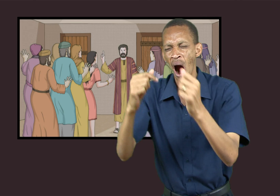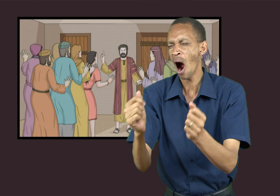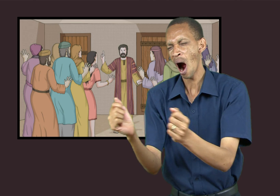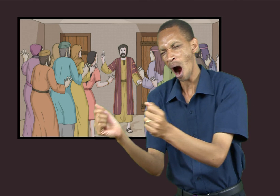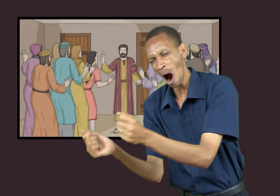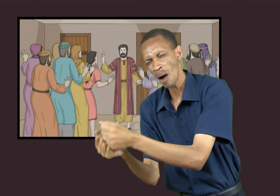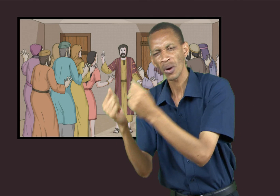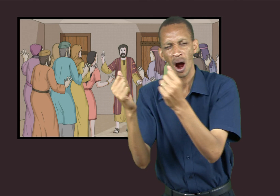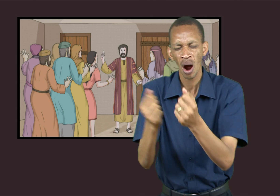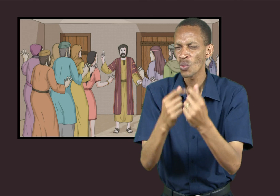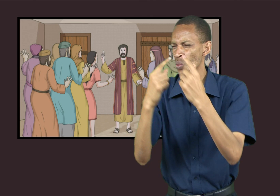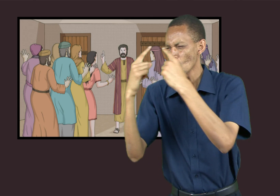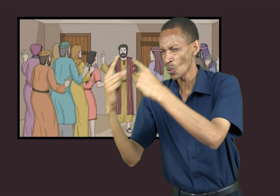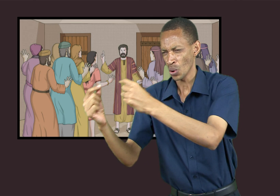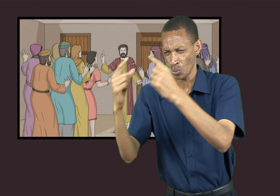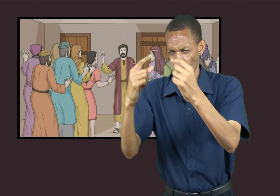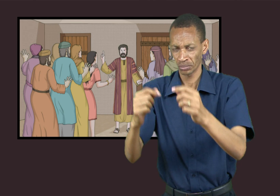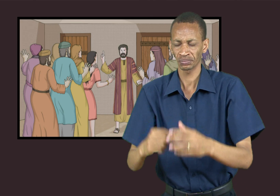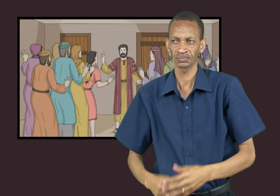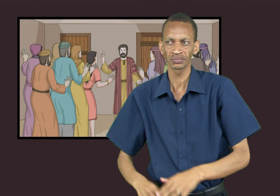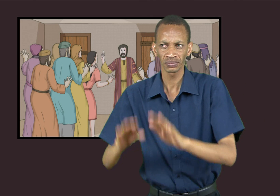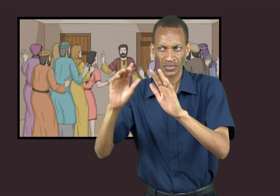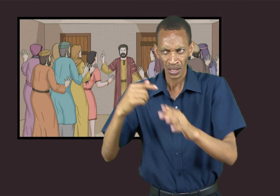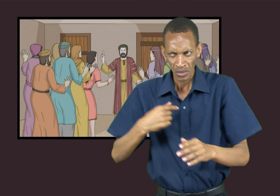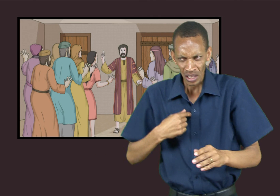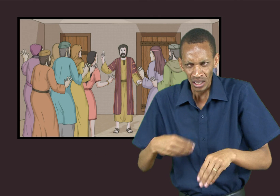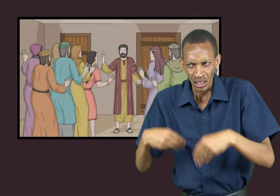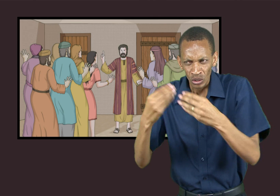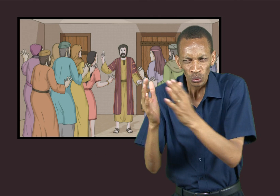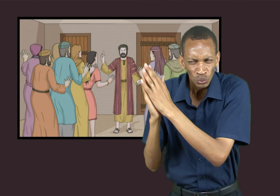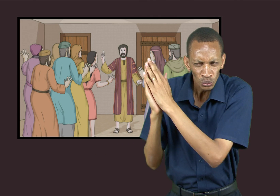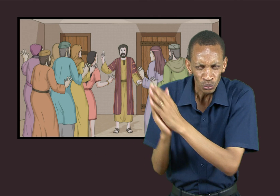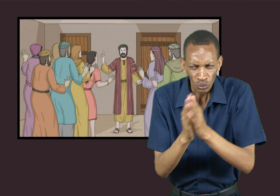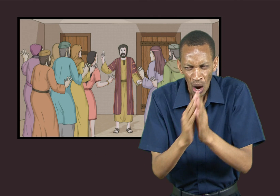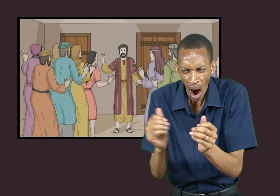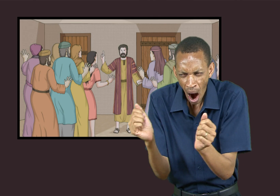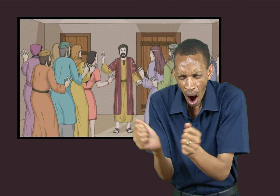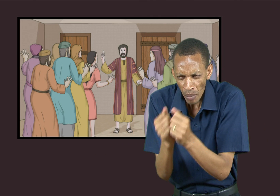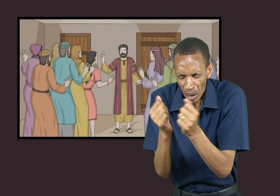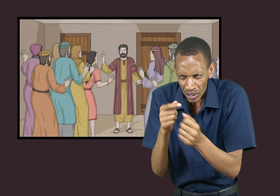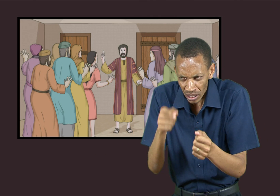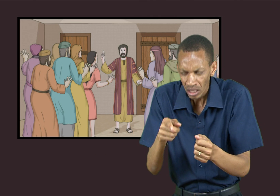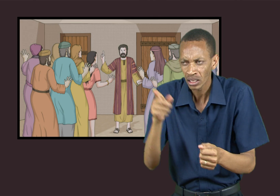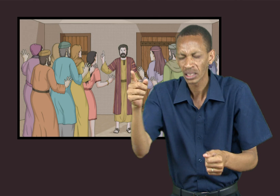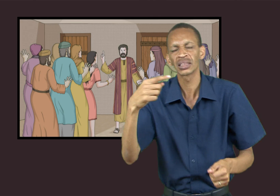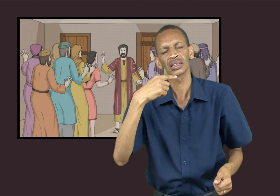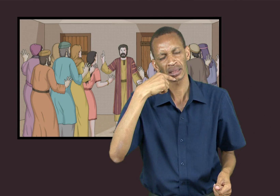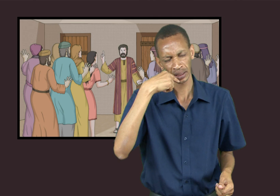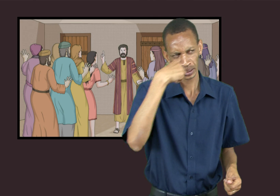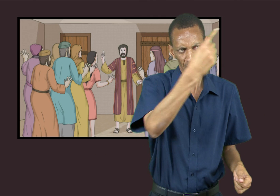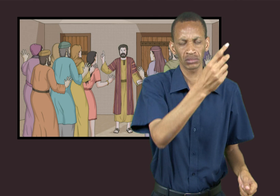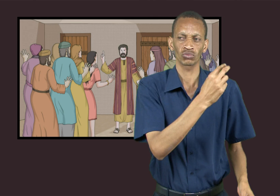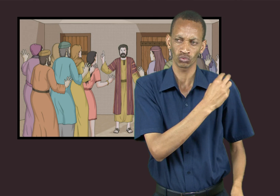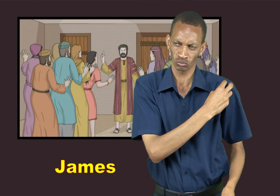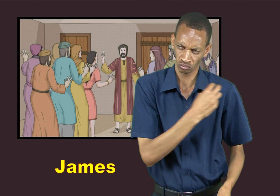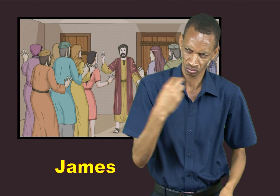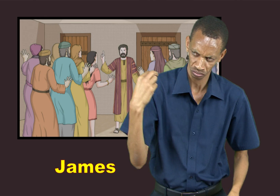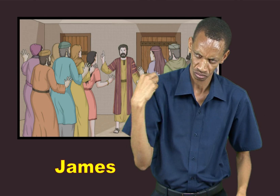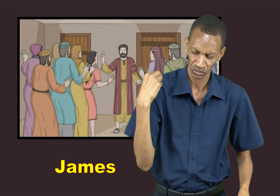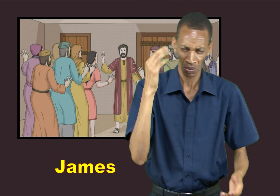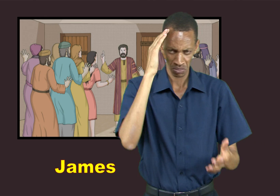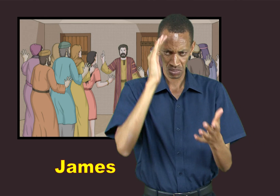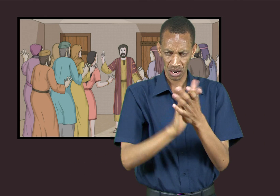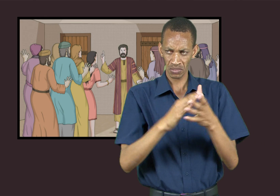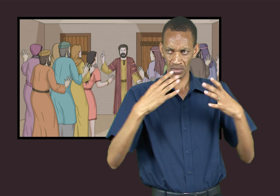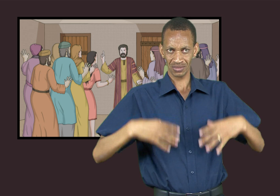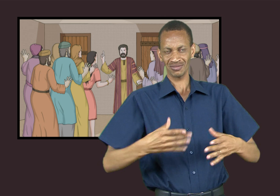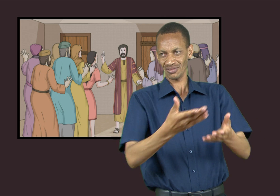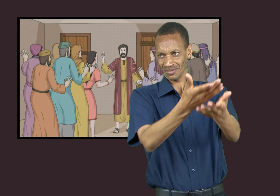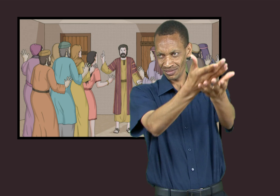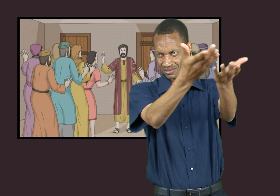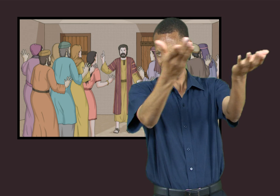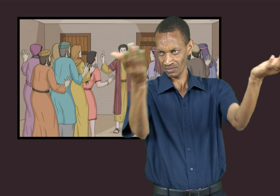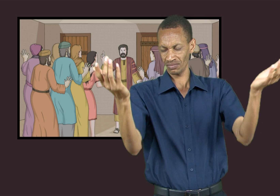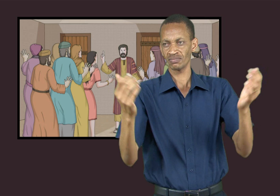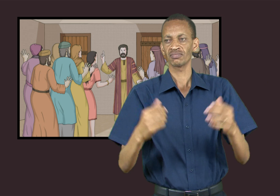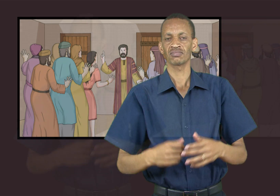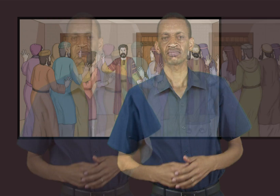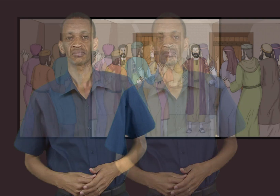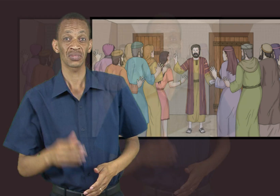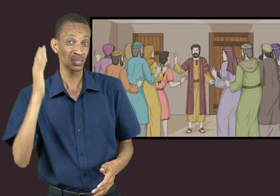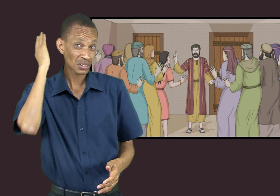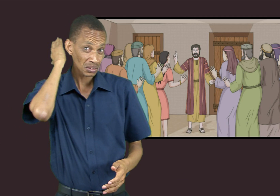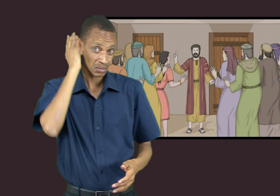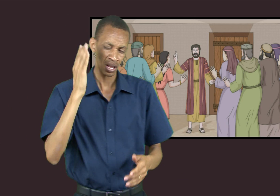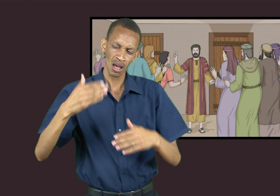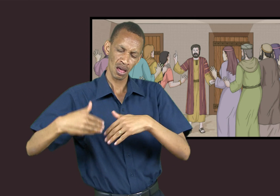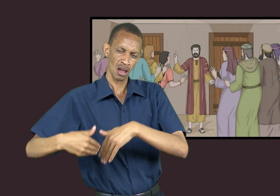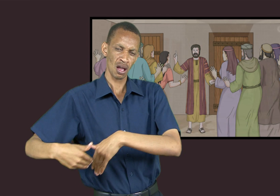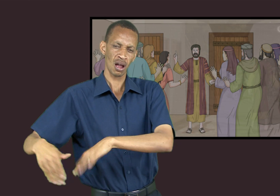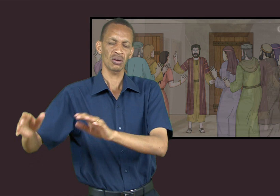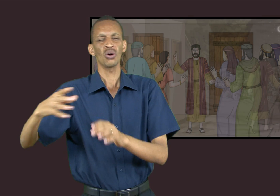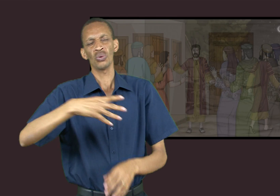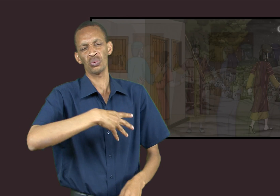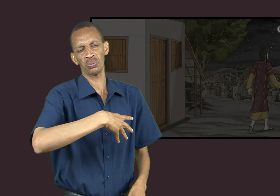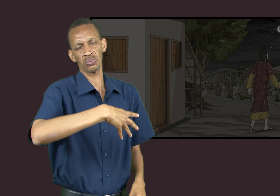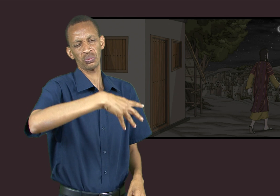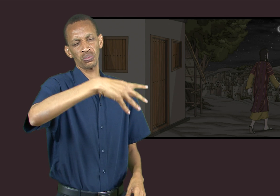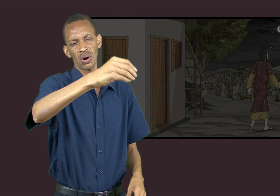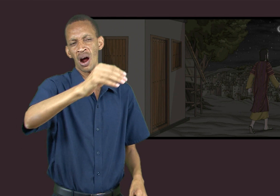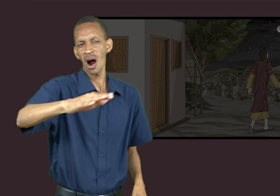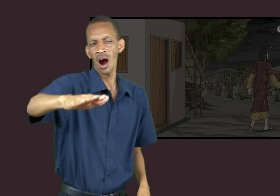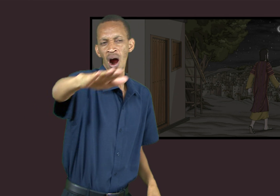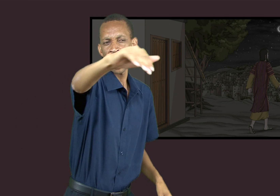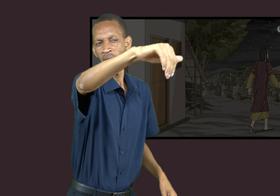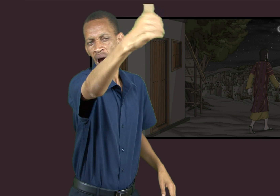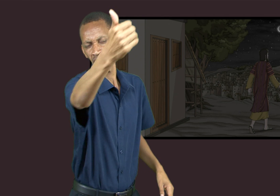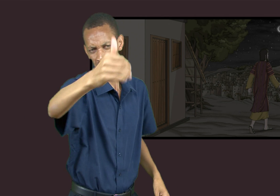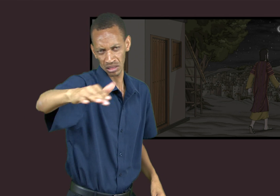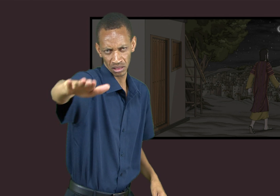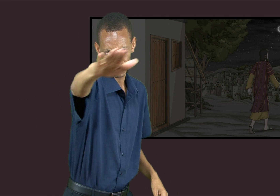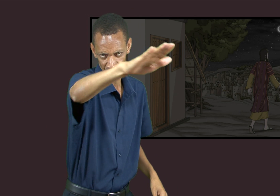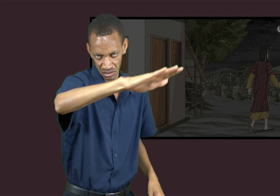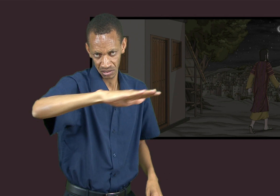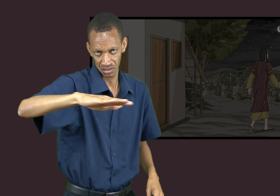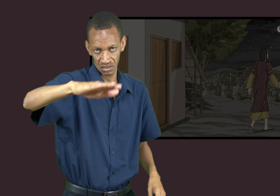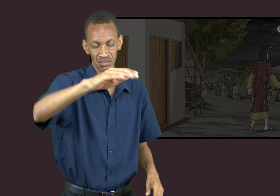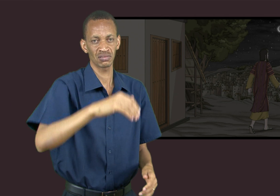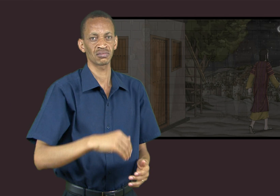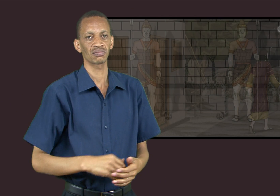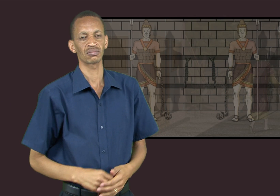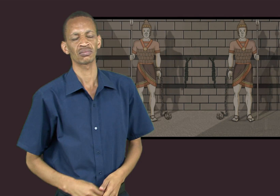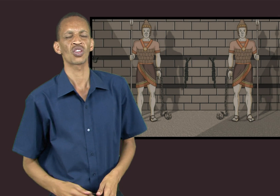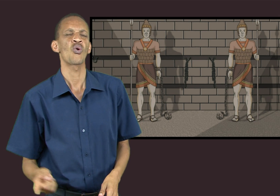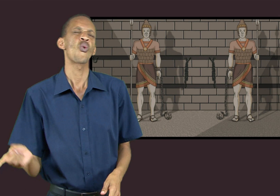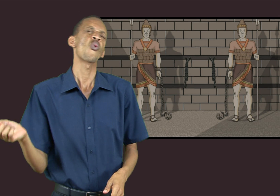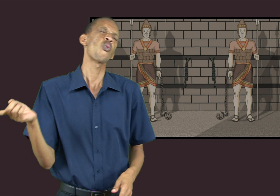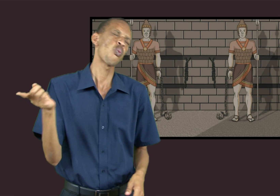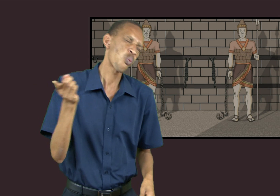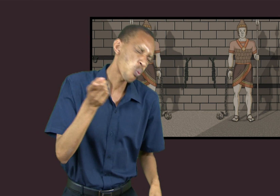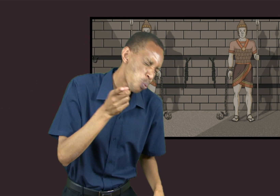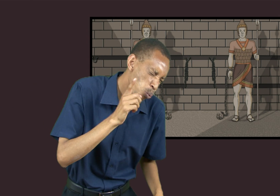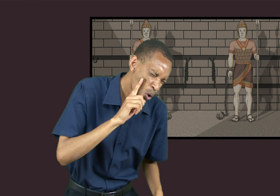“Send word to James and to the brothers,” he said, and he left for another place.